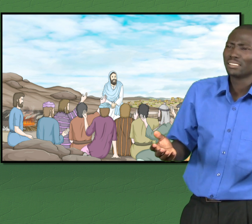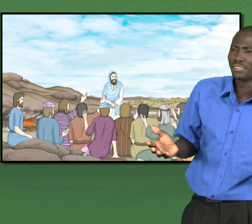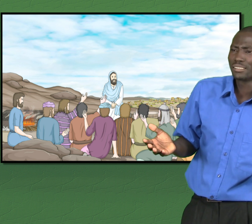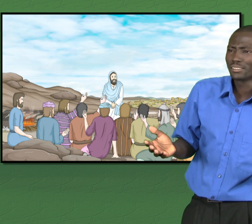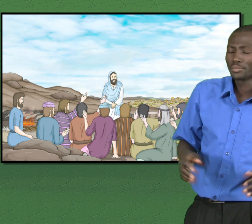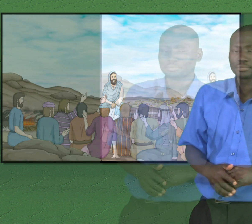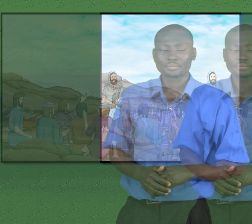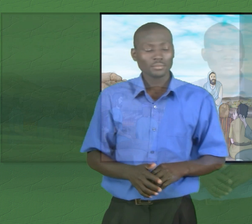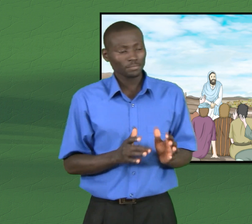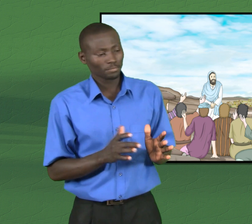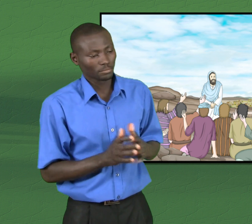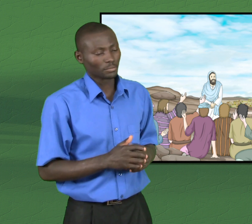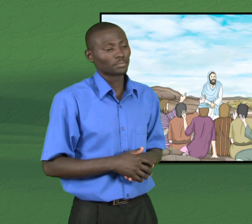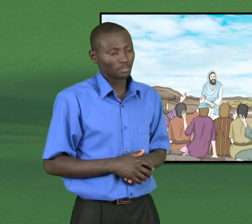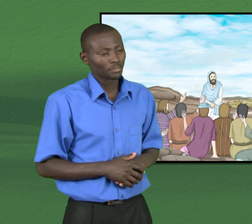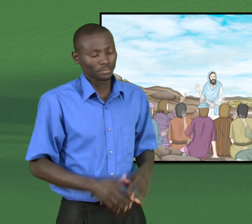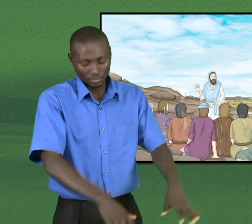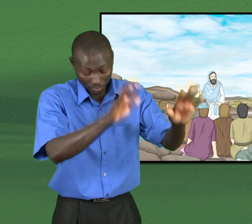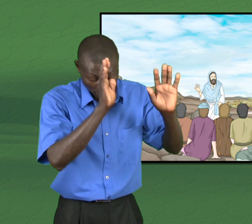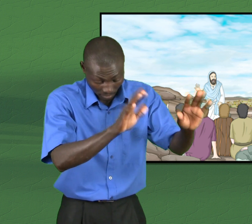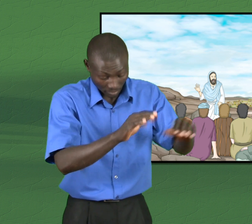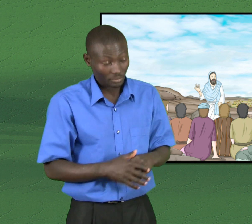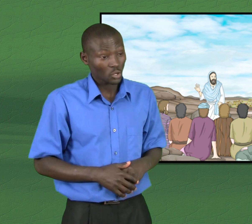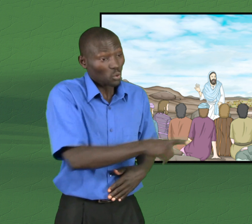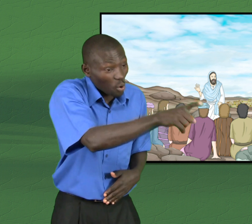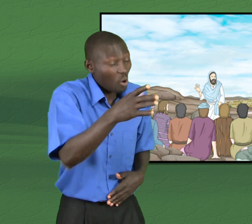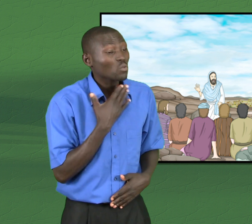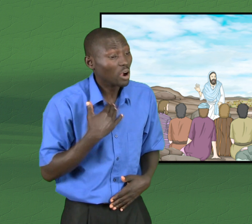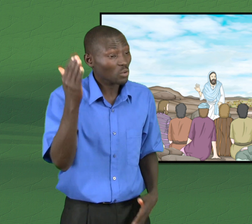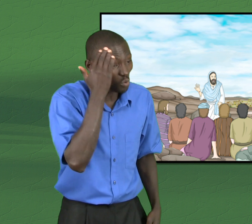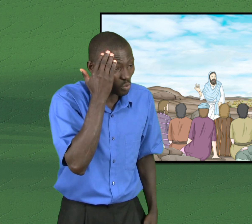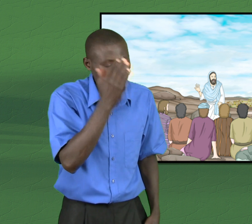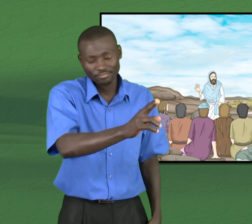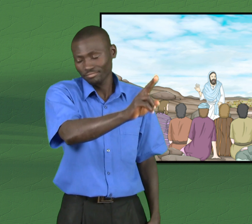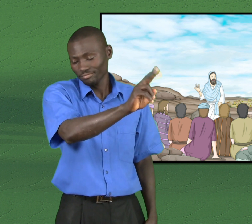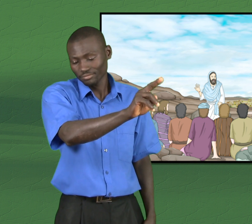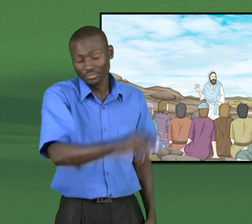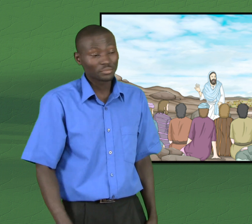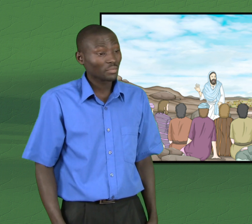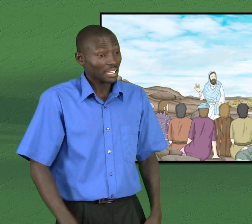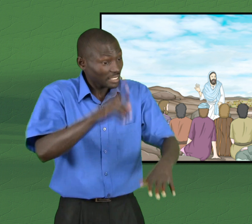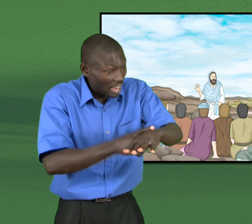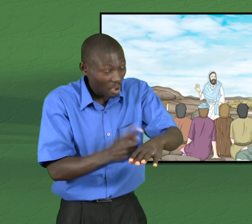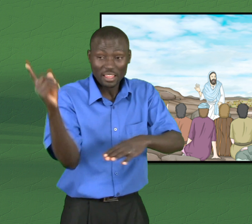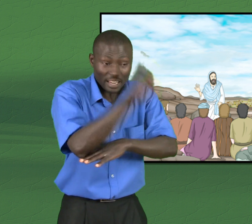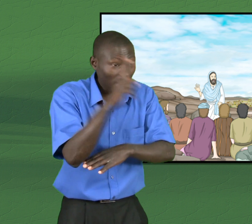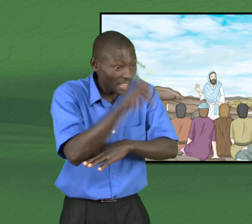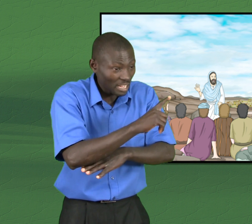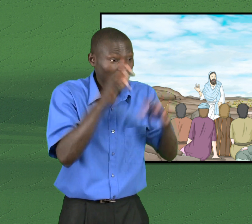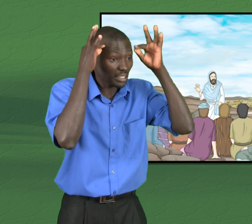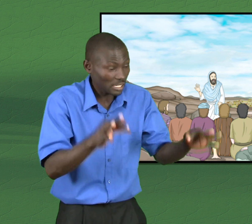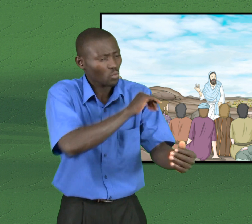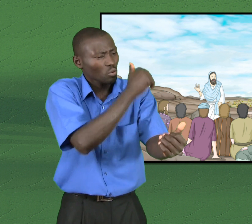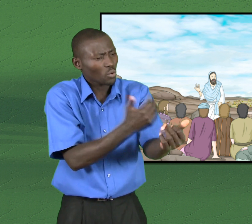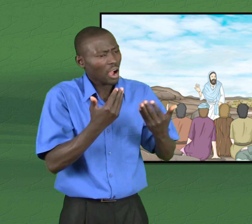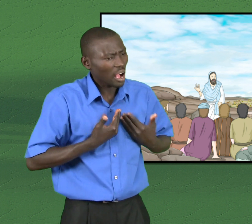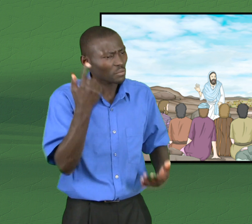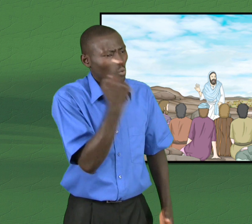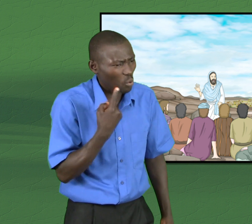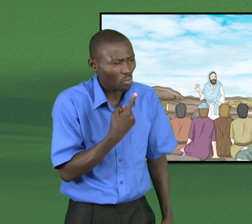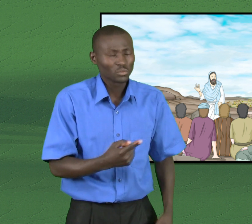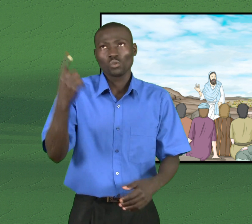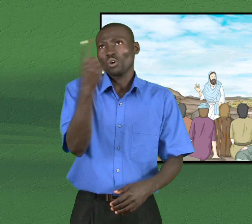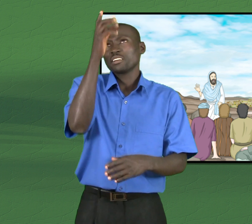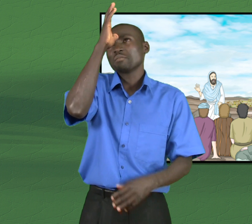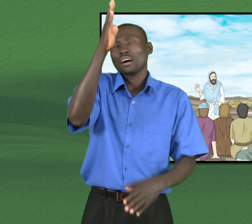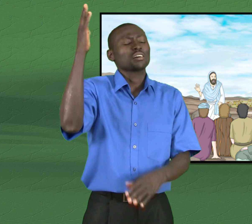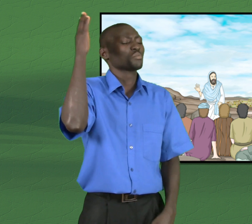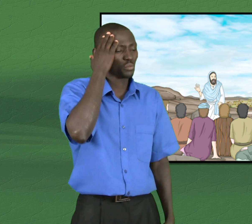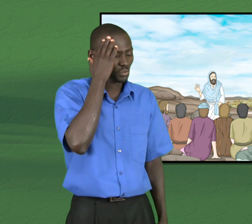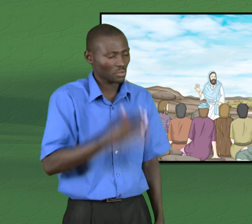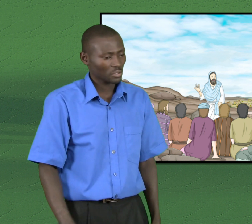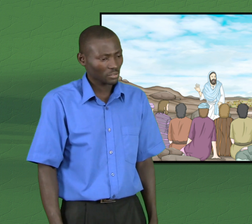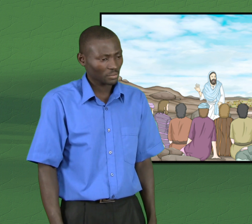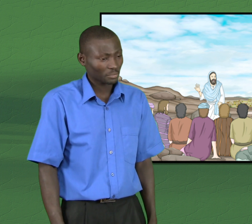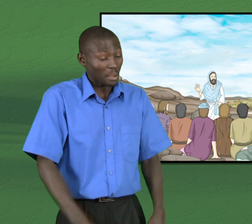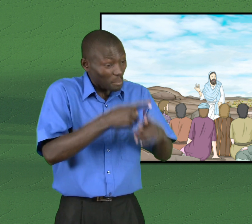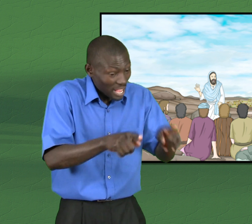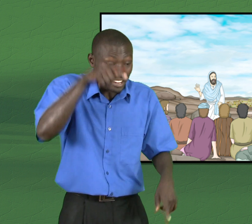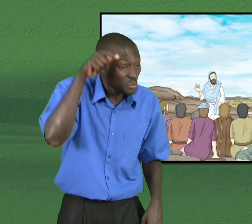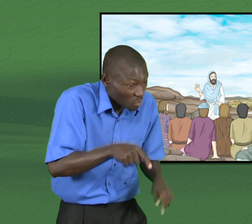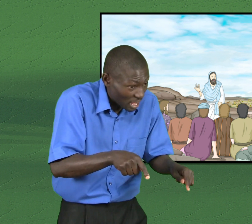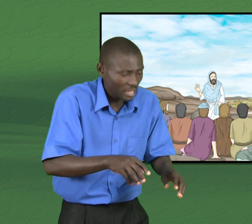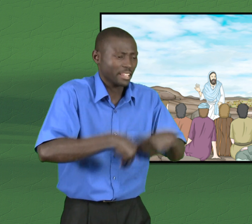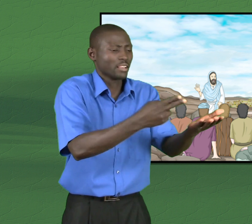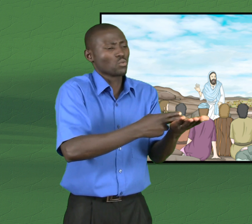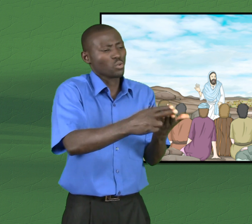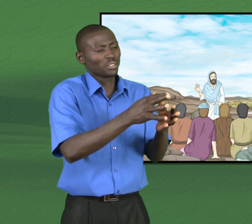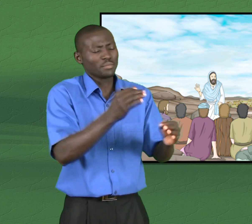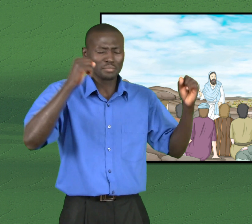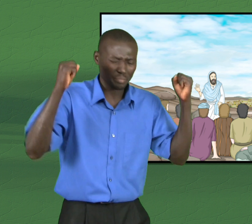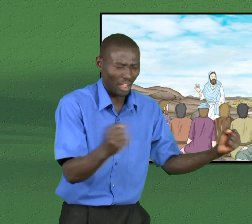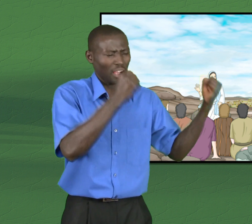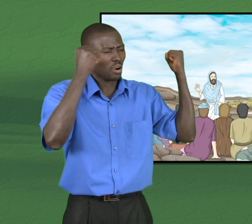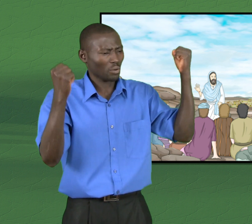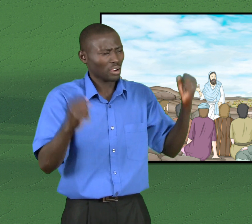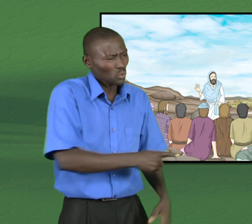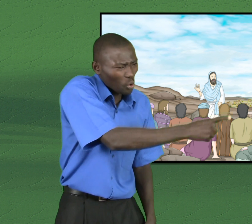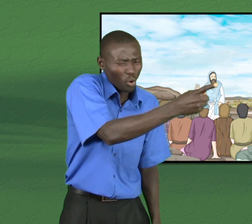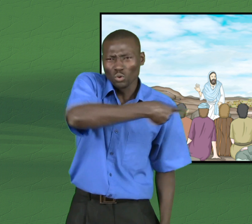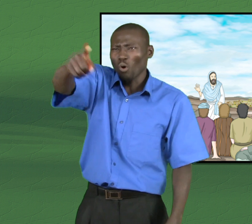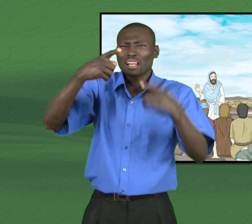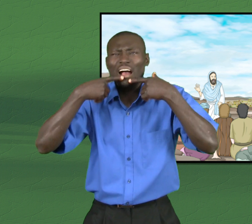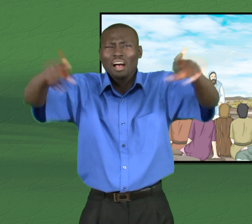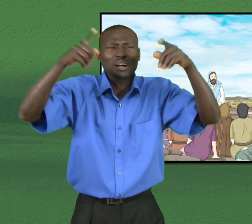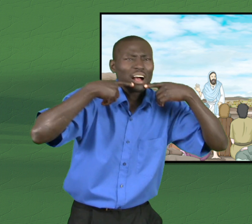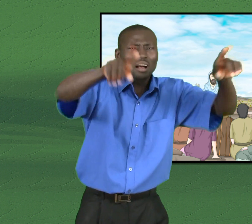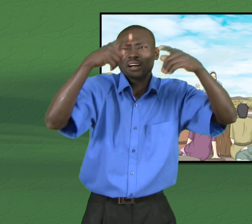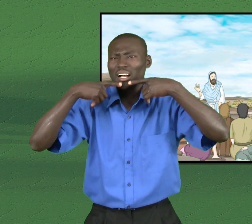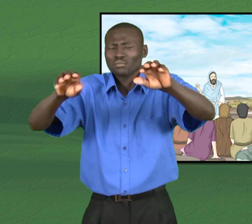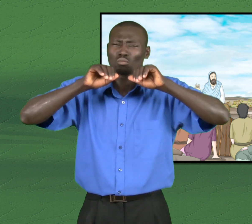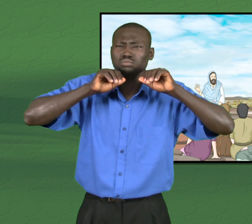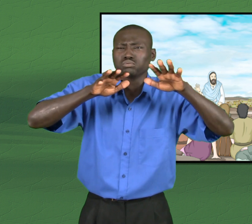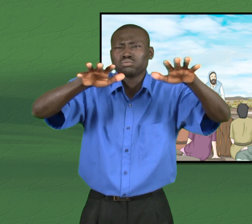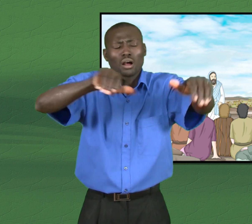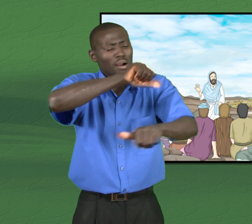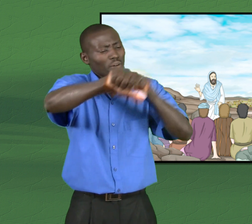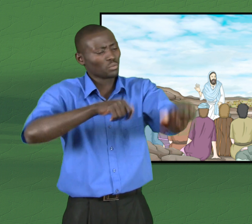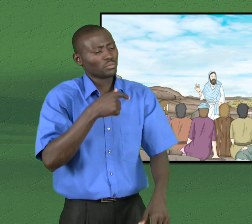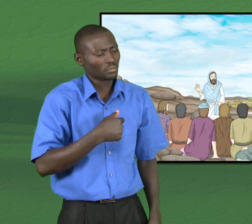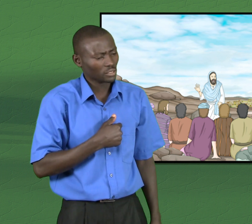Jesus replied, “It is not for you to know times or seasons that the Father has fixed by His own authority.